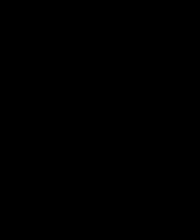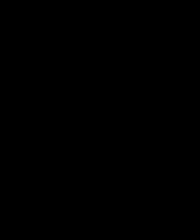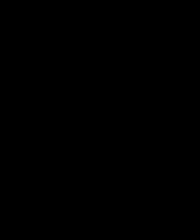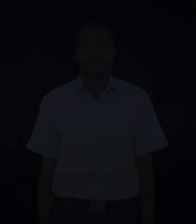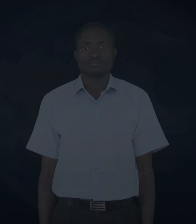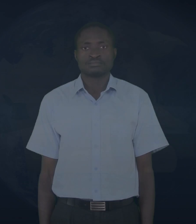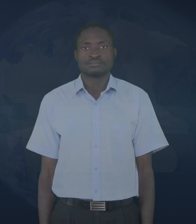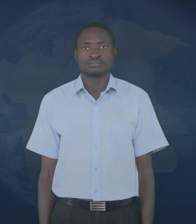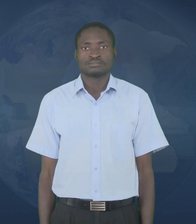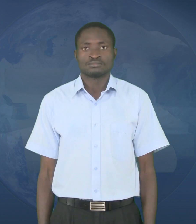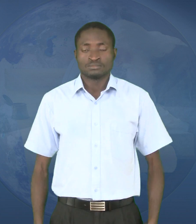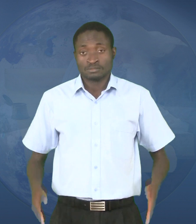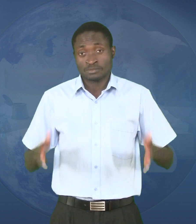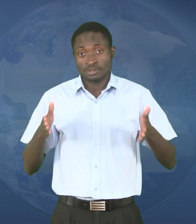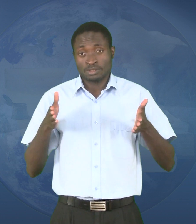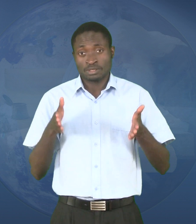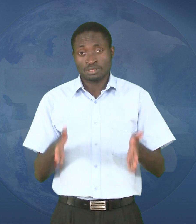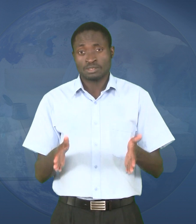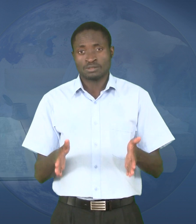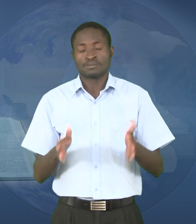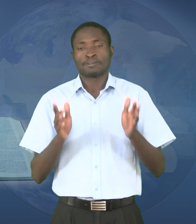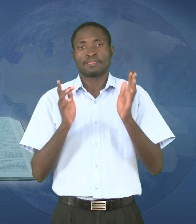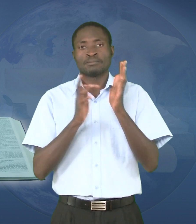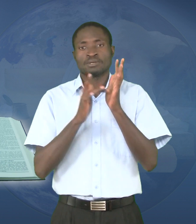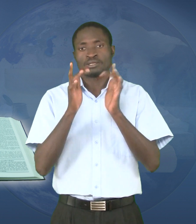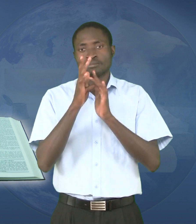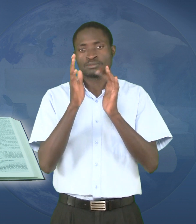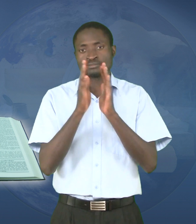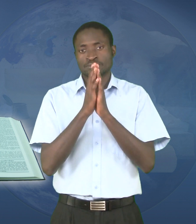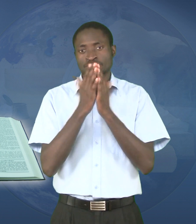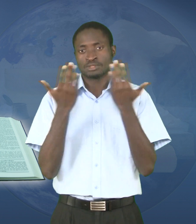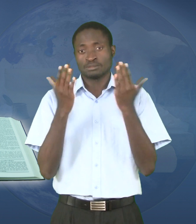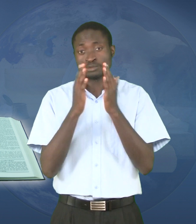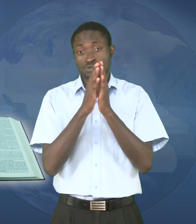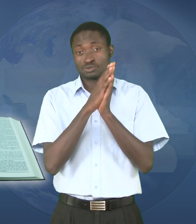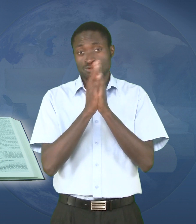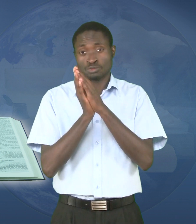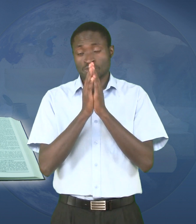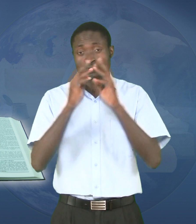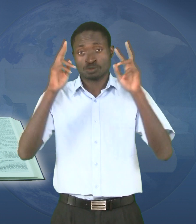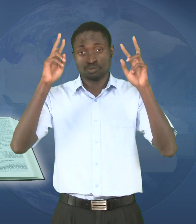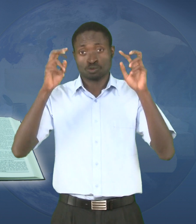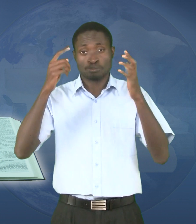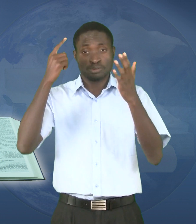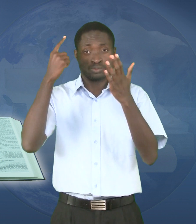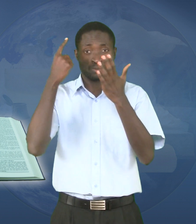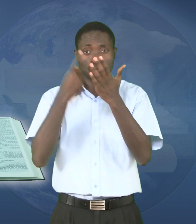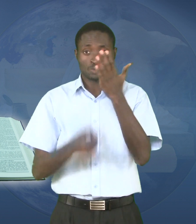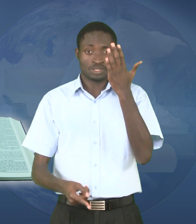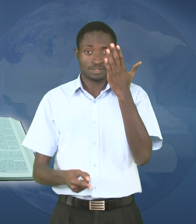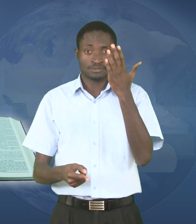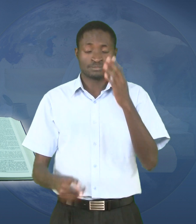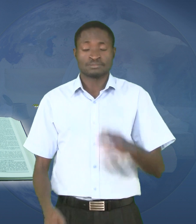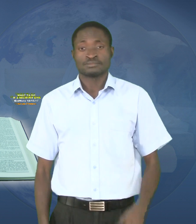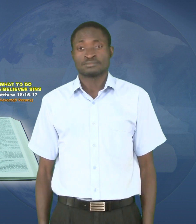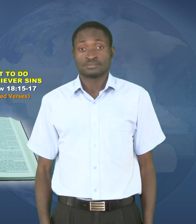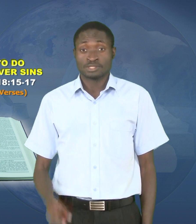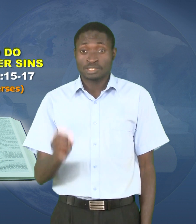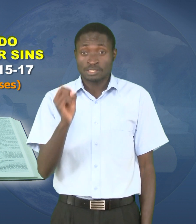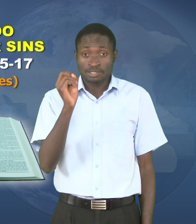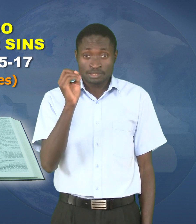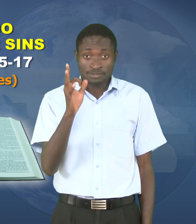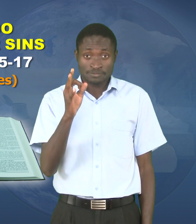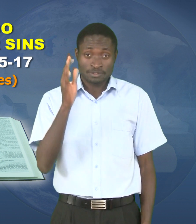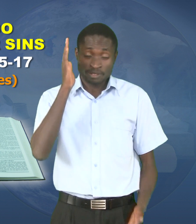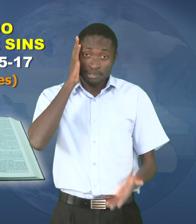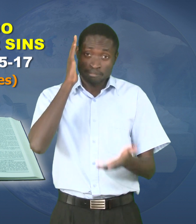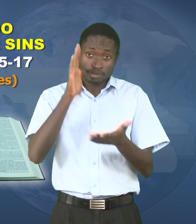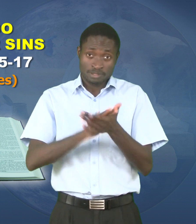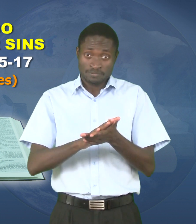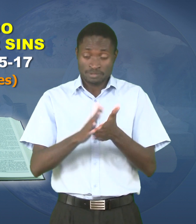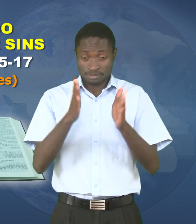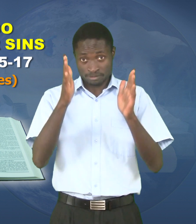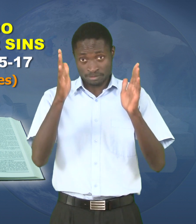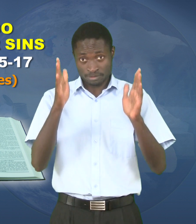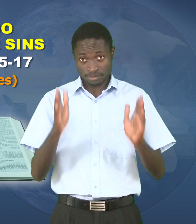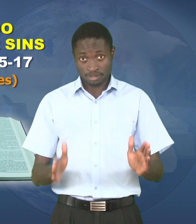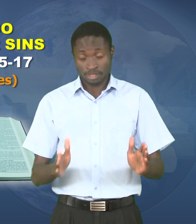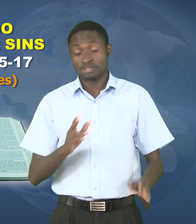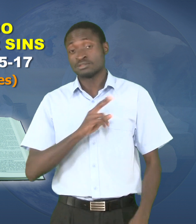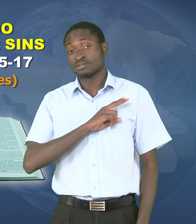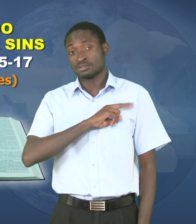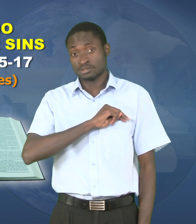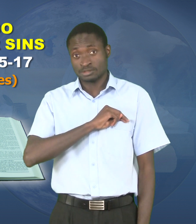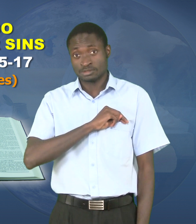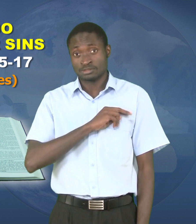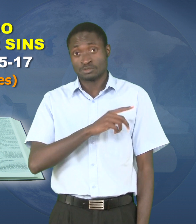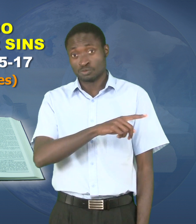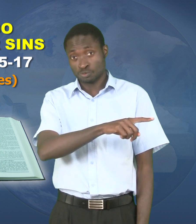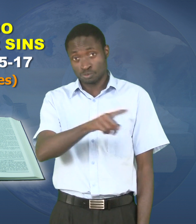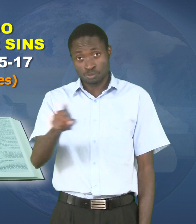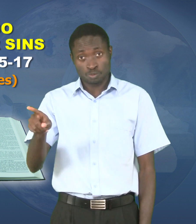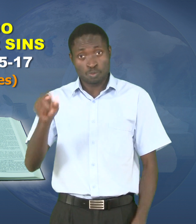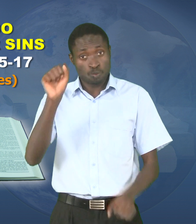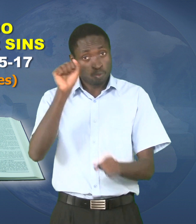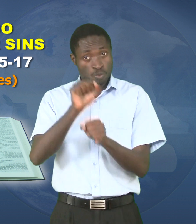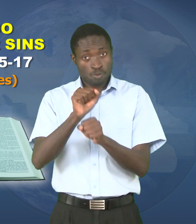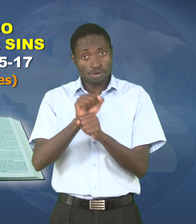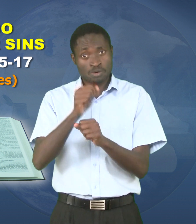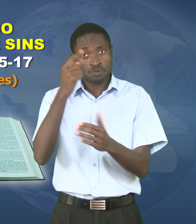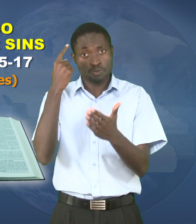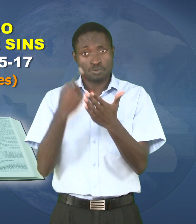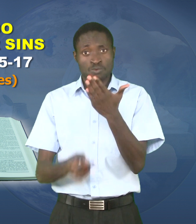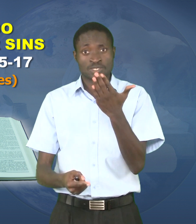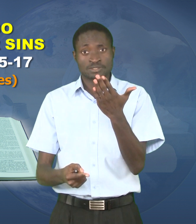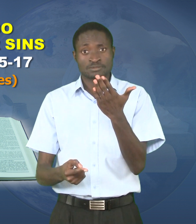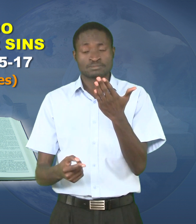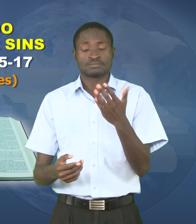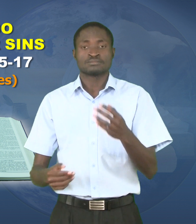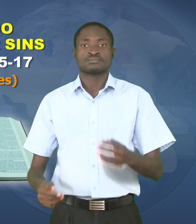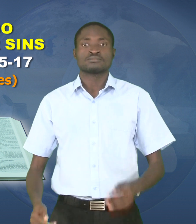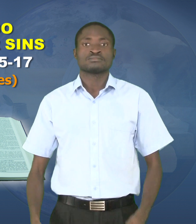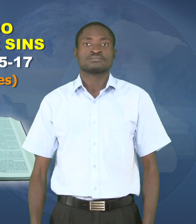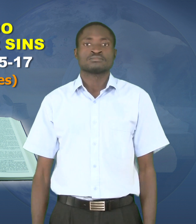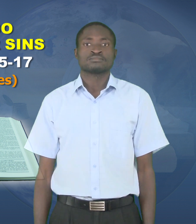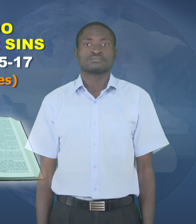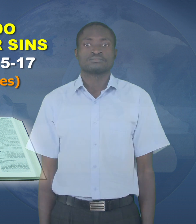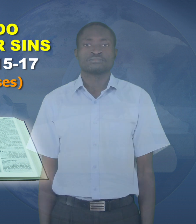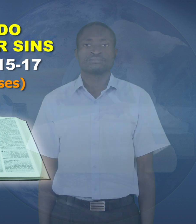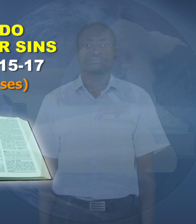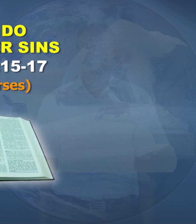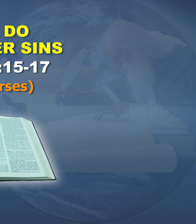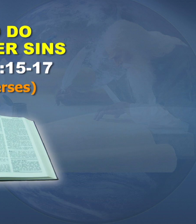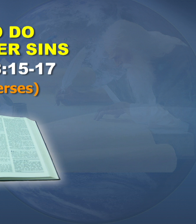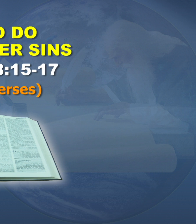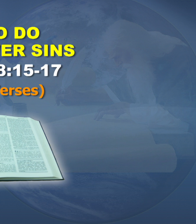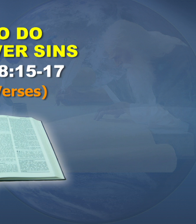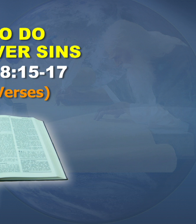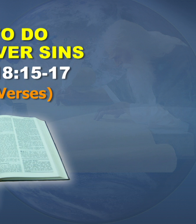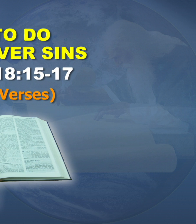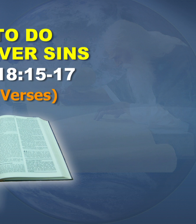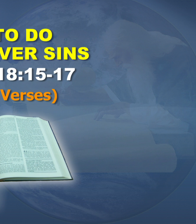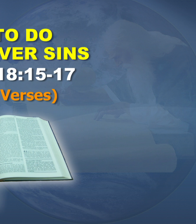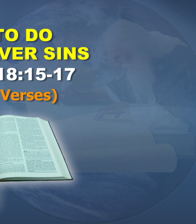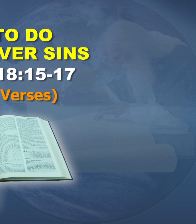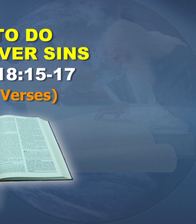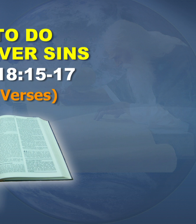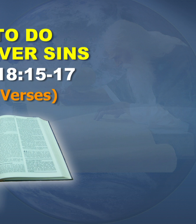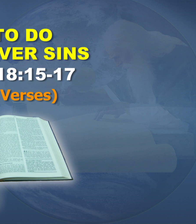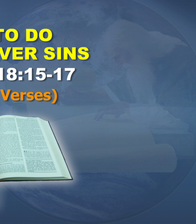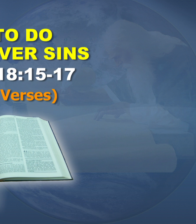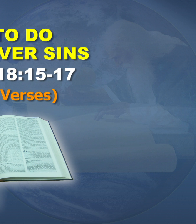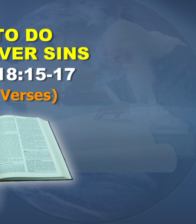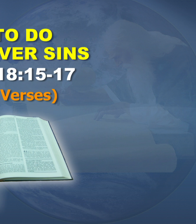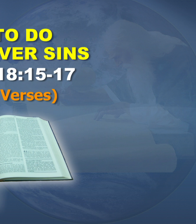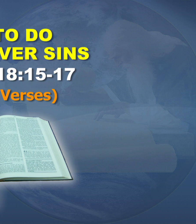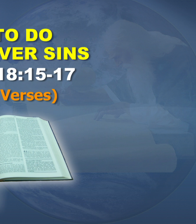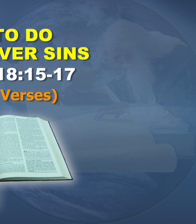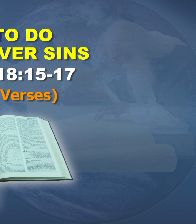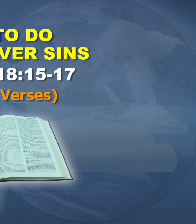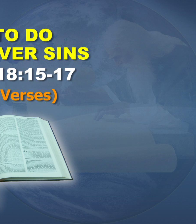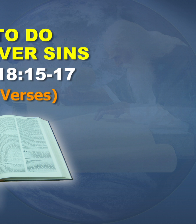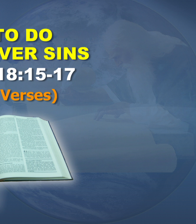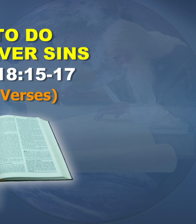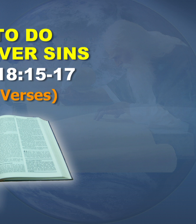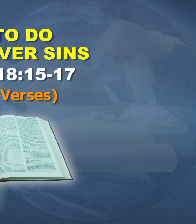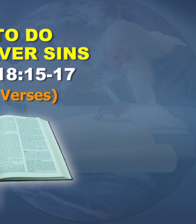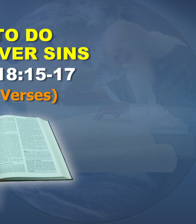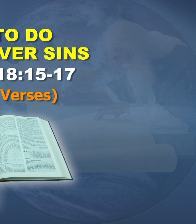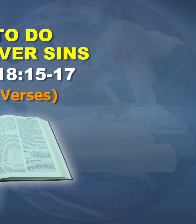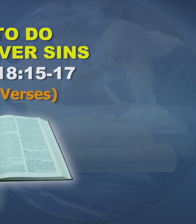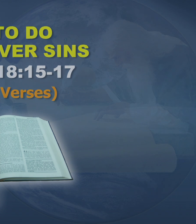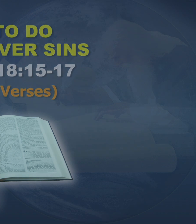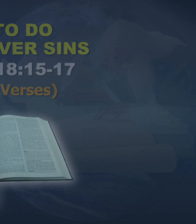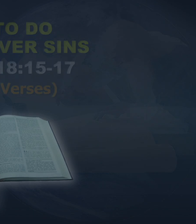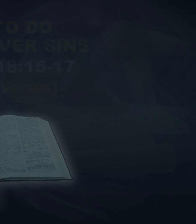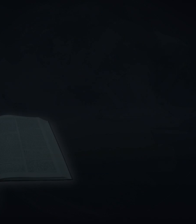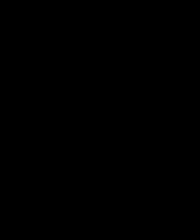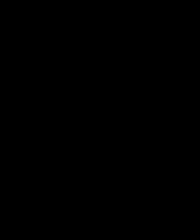What to do if a believer sins